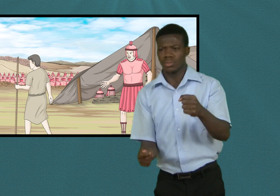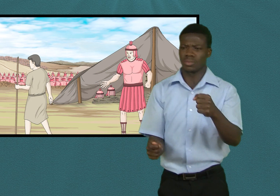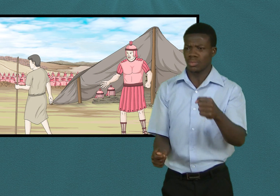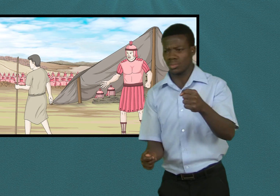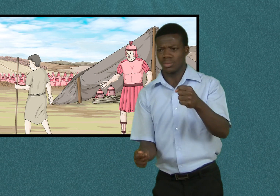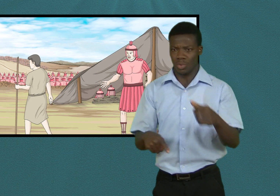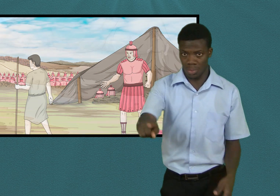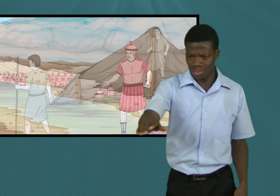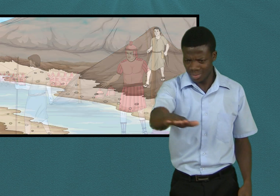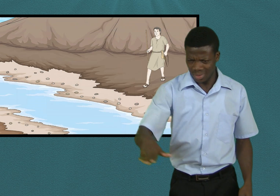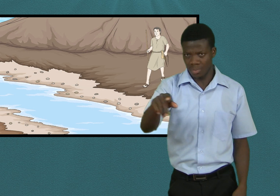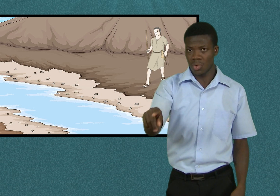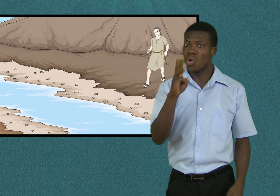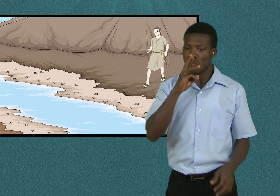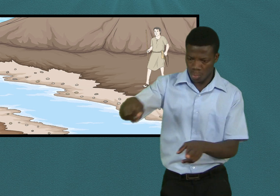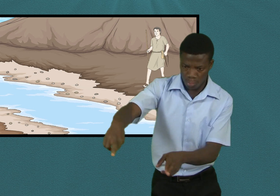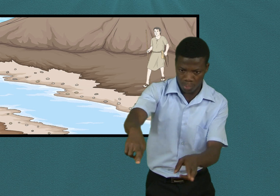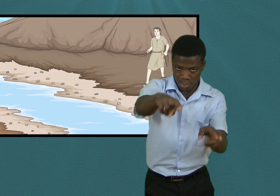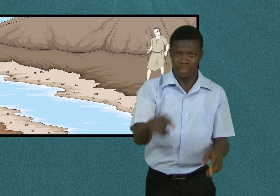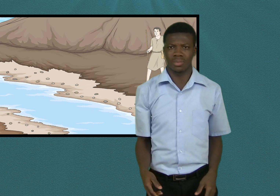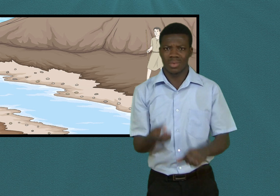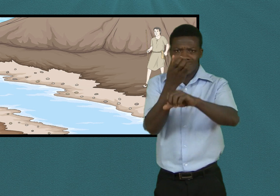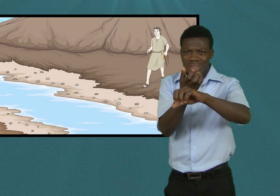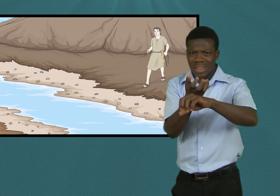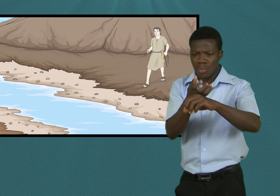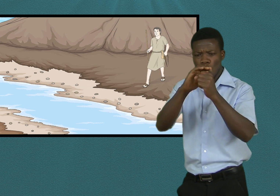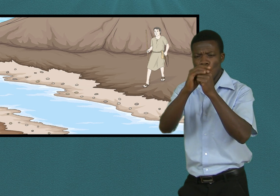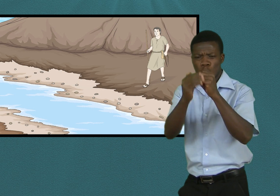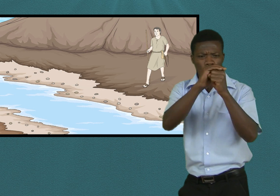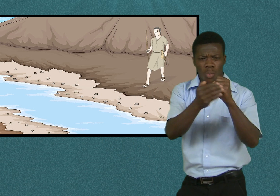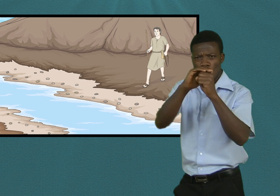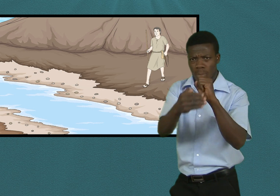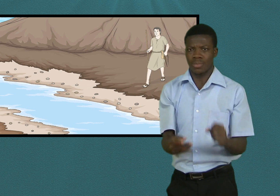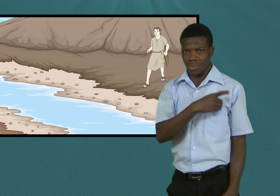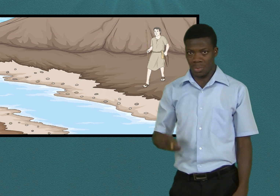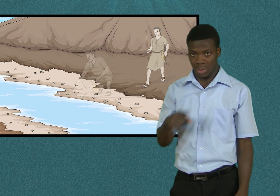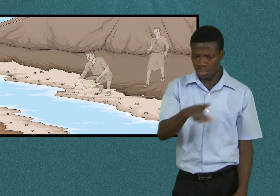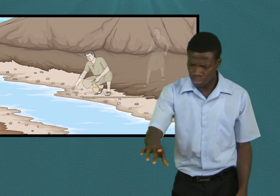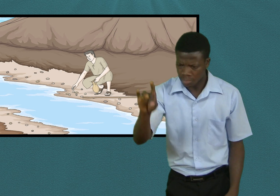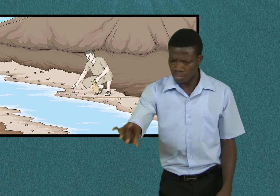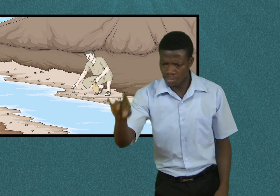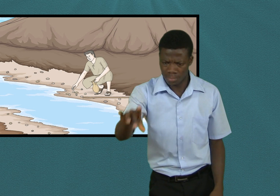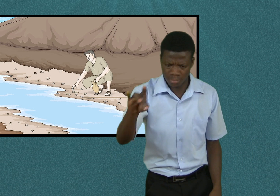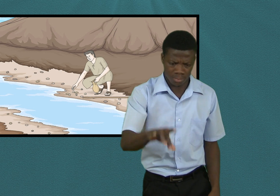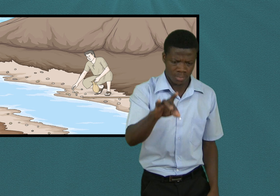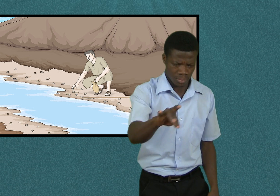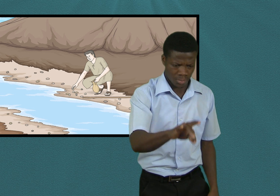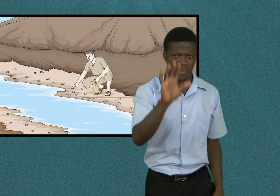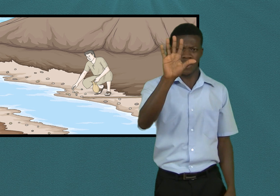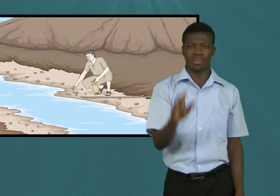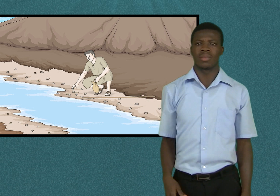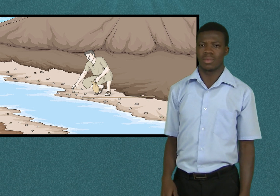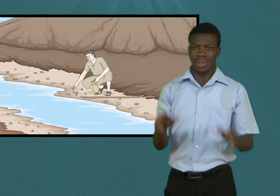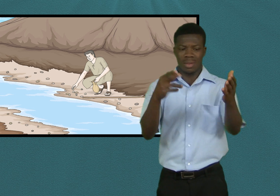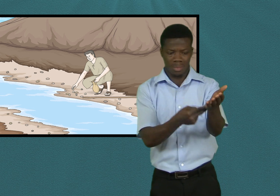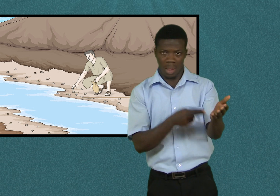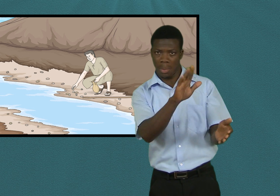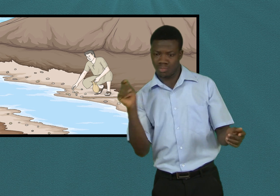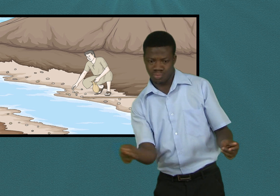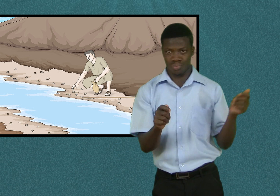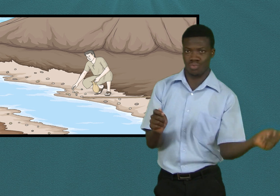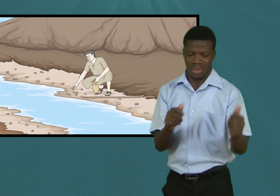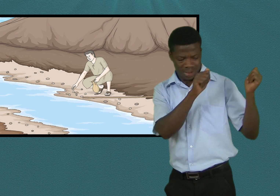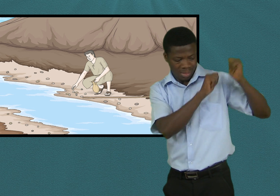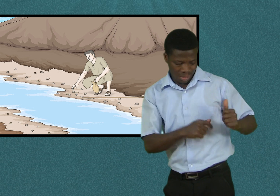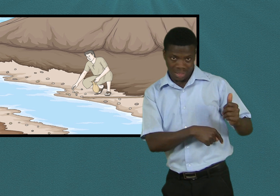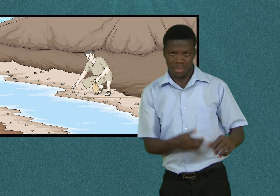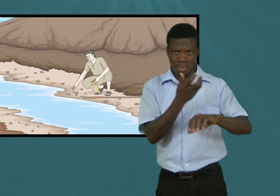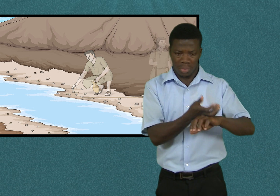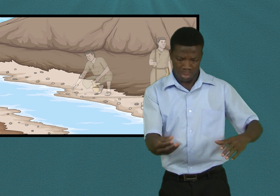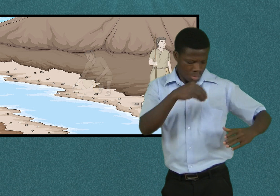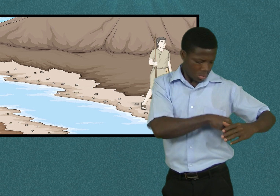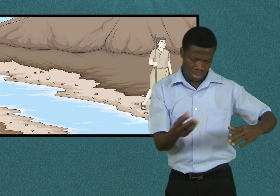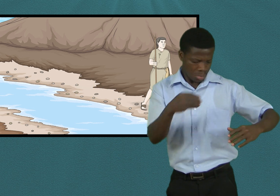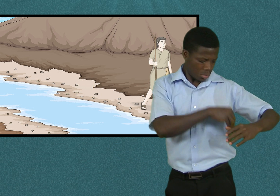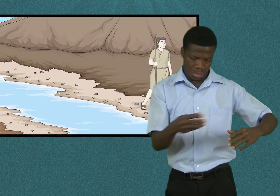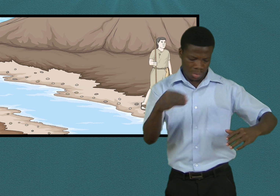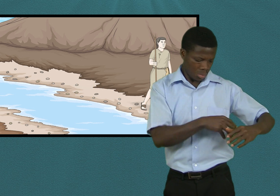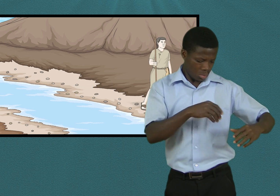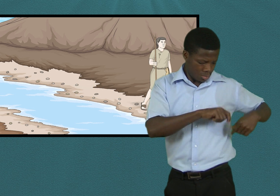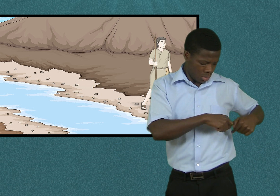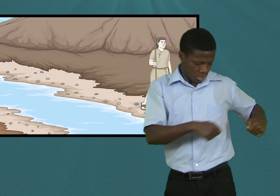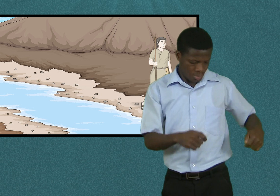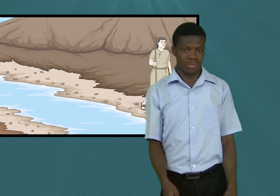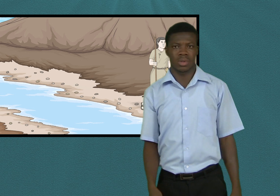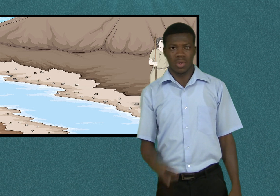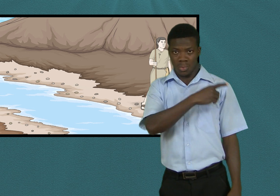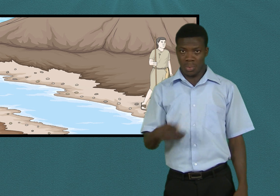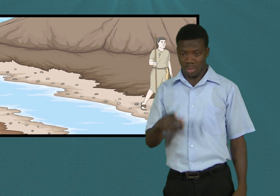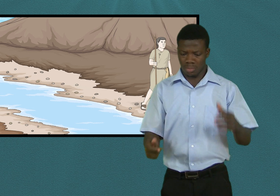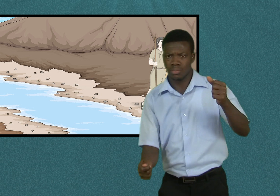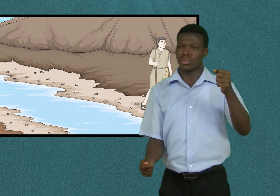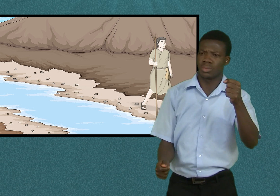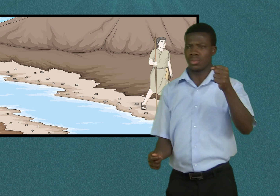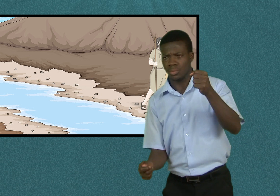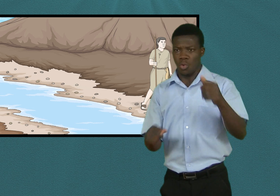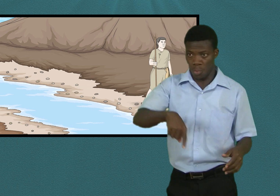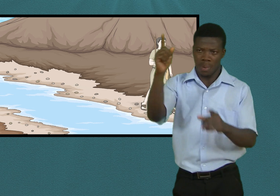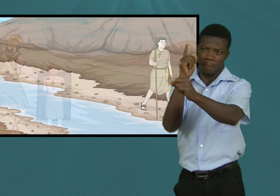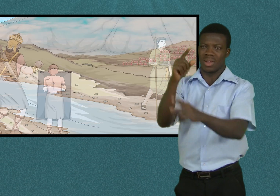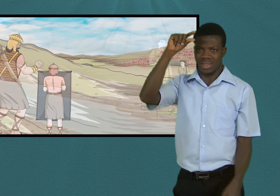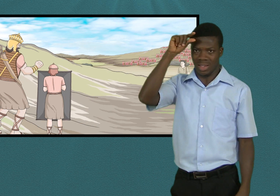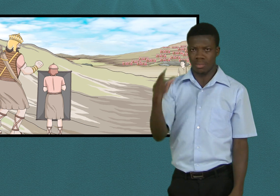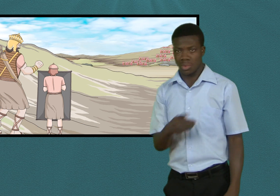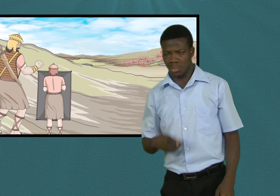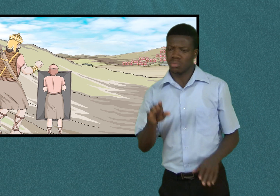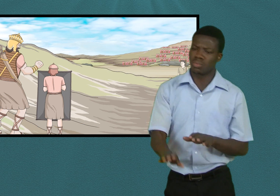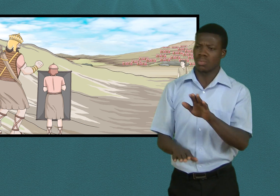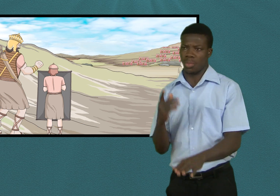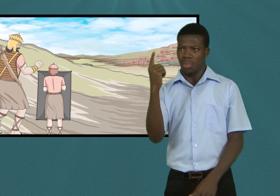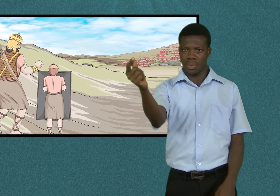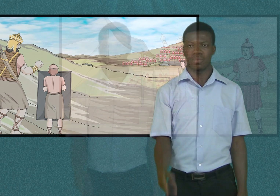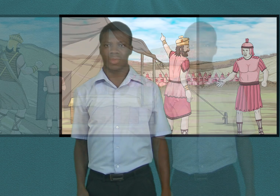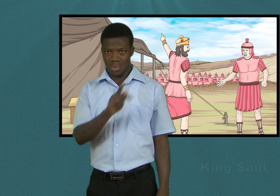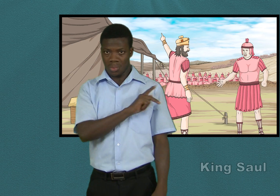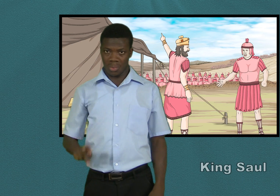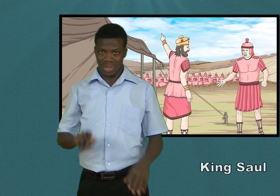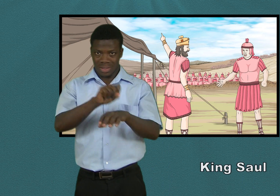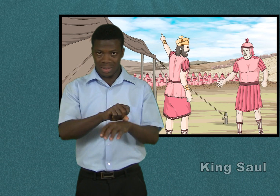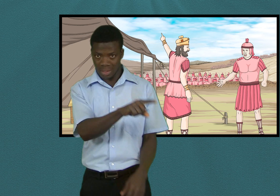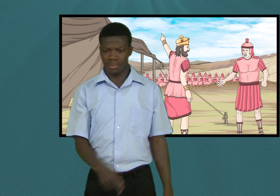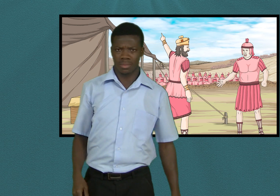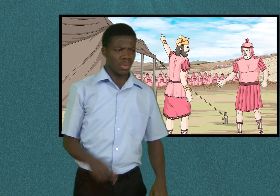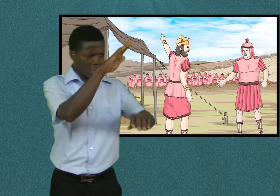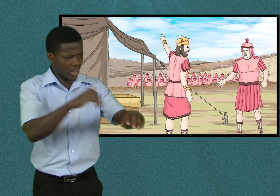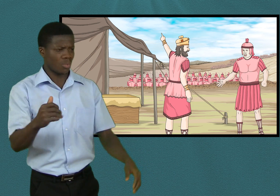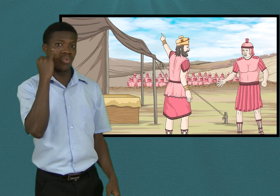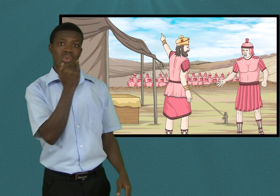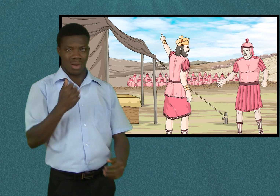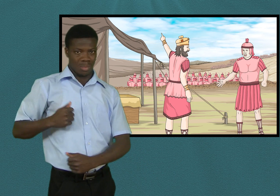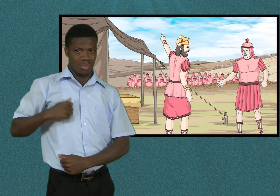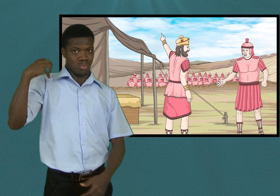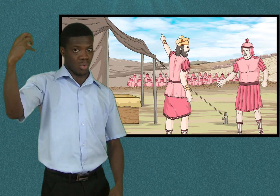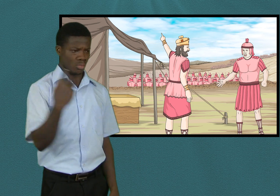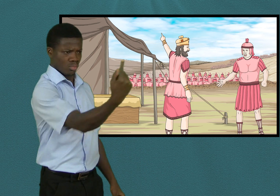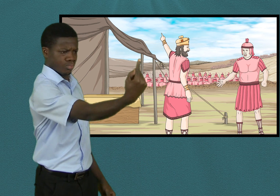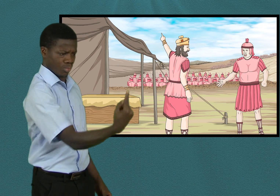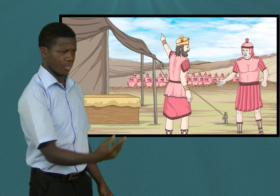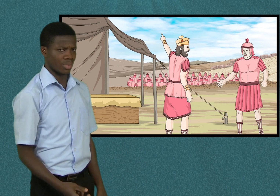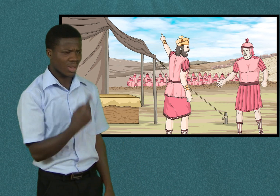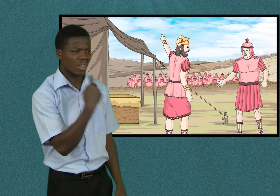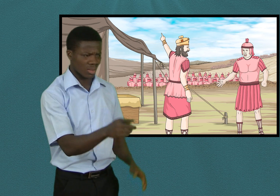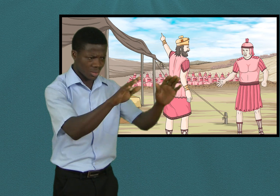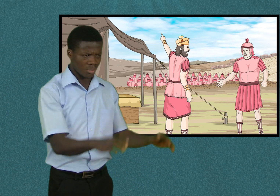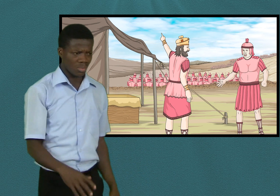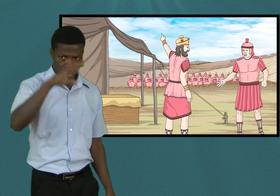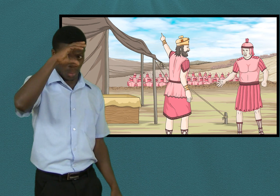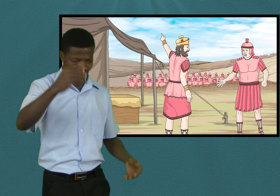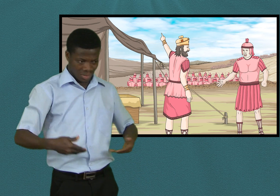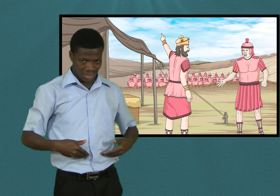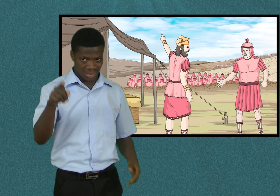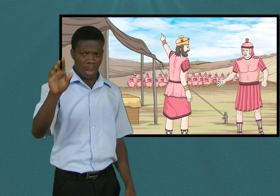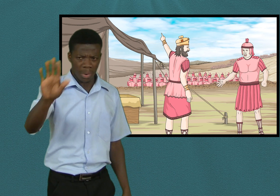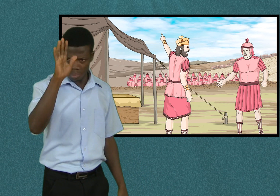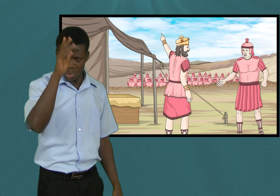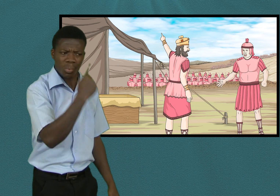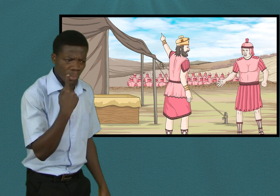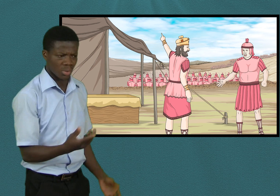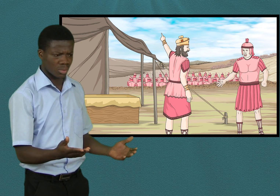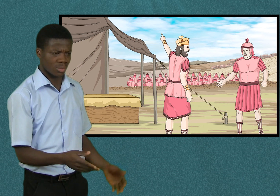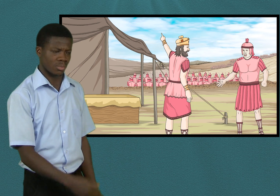And David took his staff in his hand, selected five smooth stones from the brook, and put them in the pouch of his shepherd’s bag.